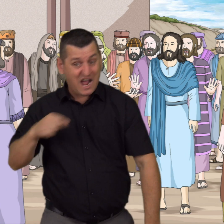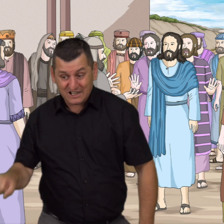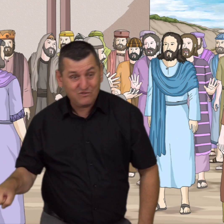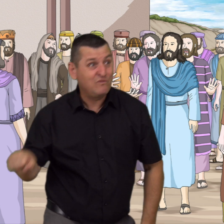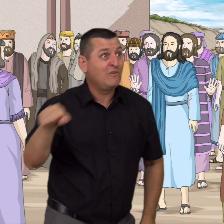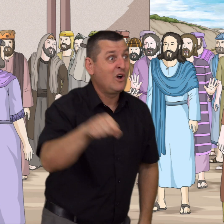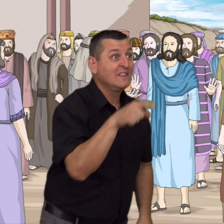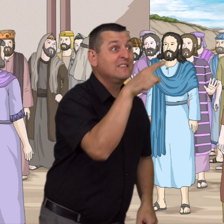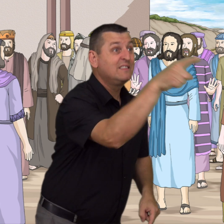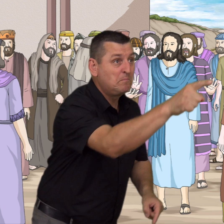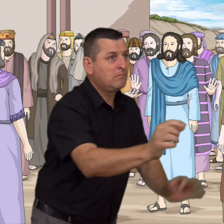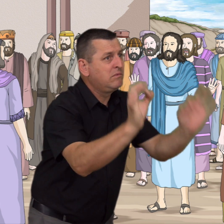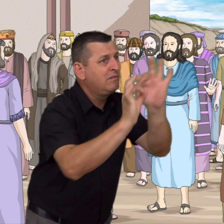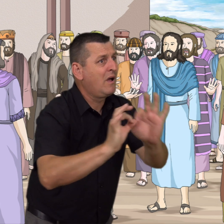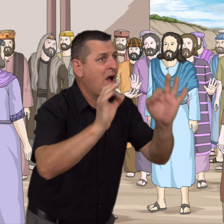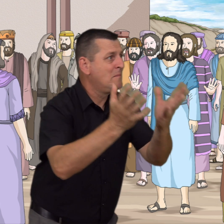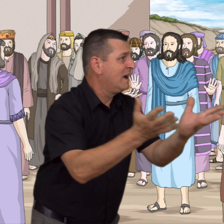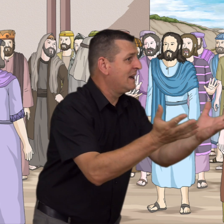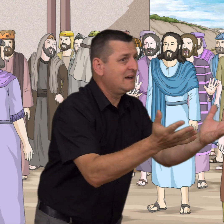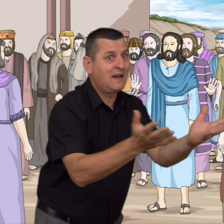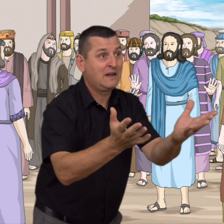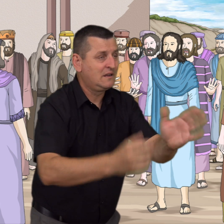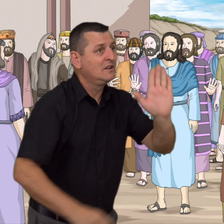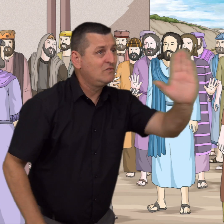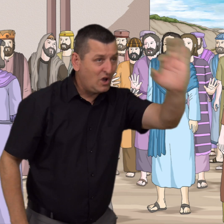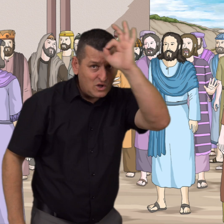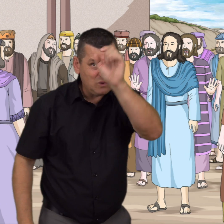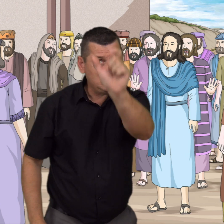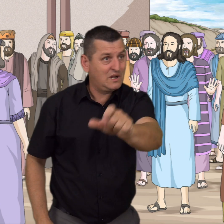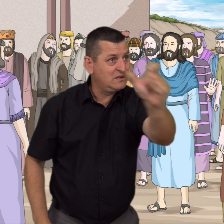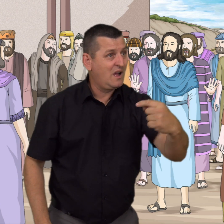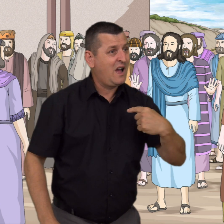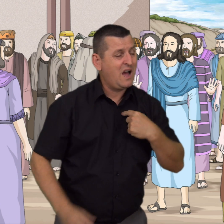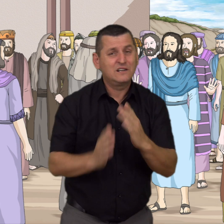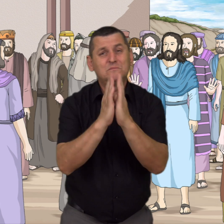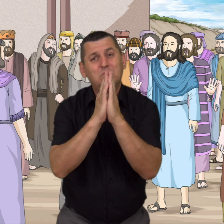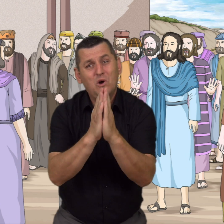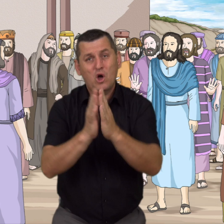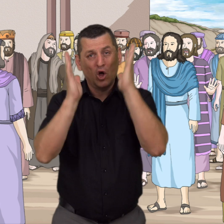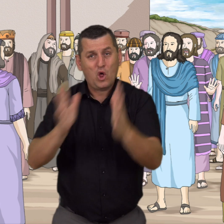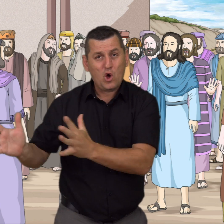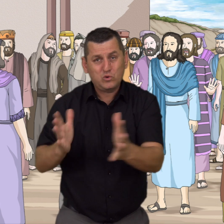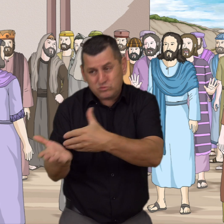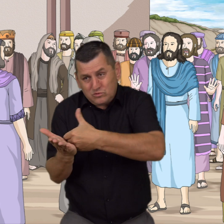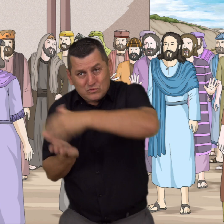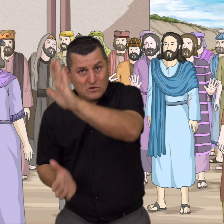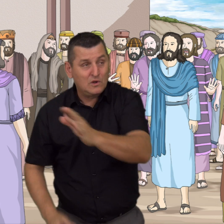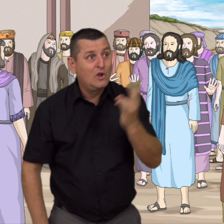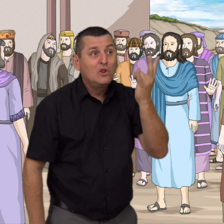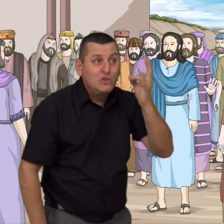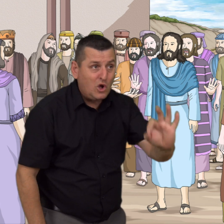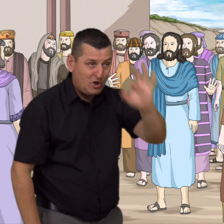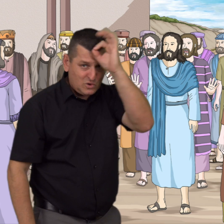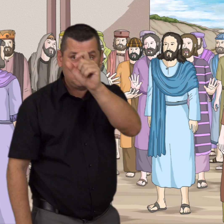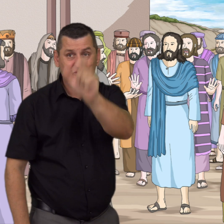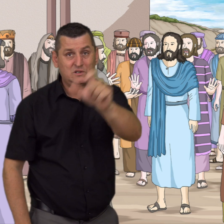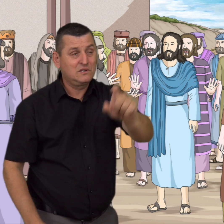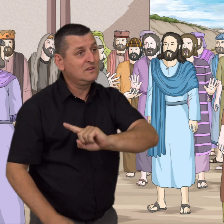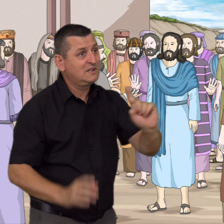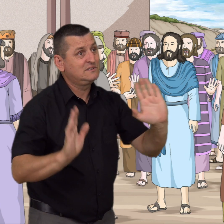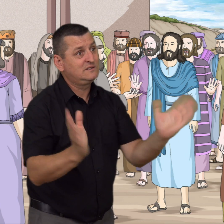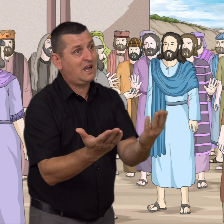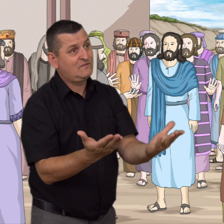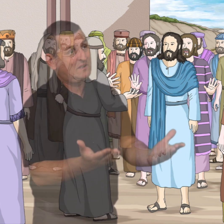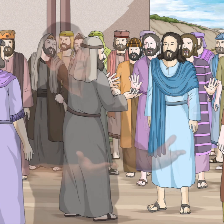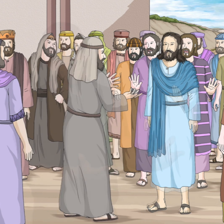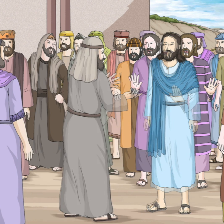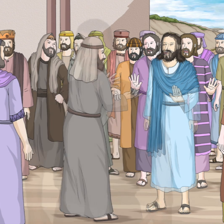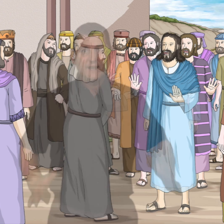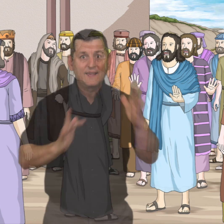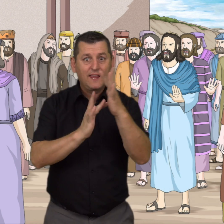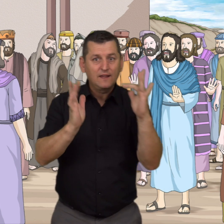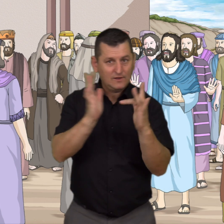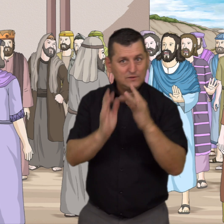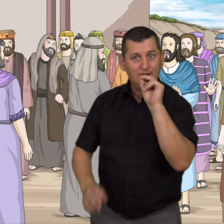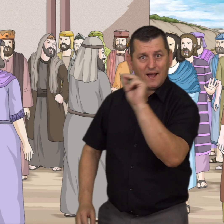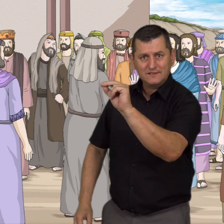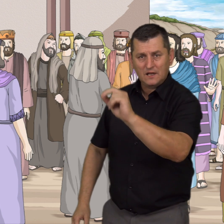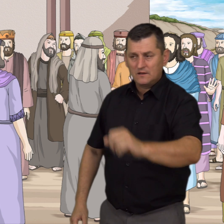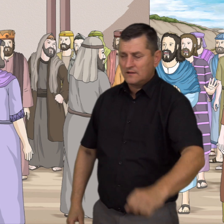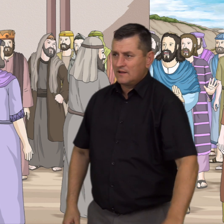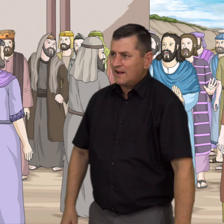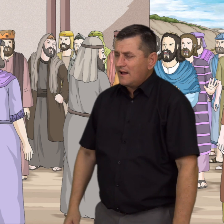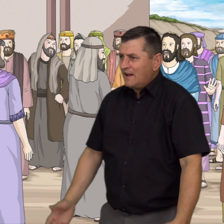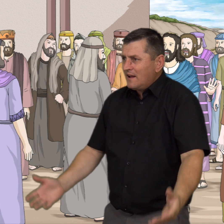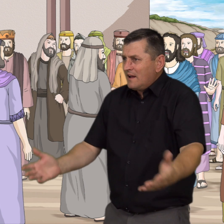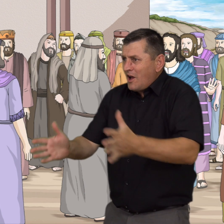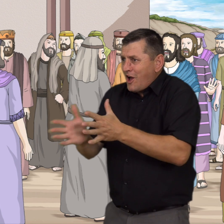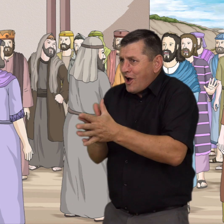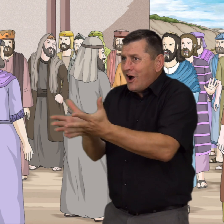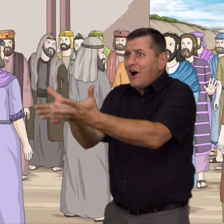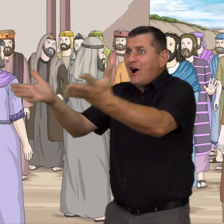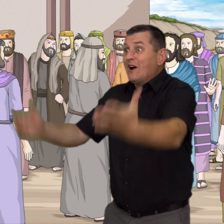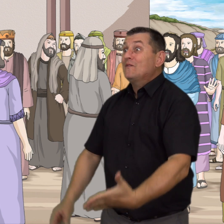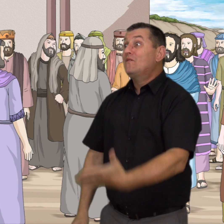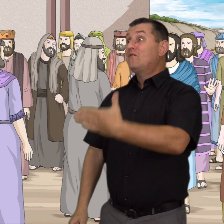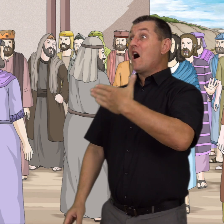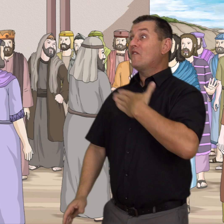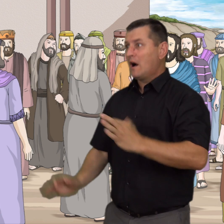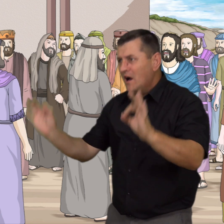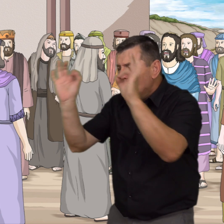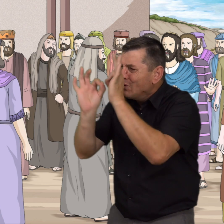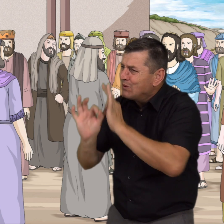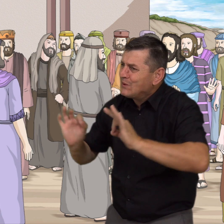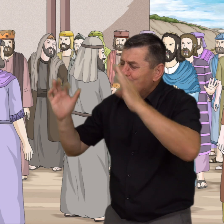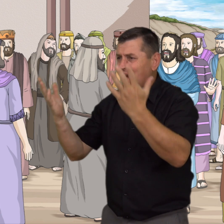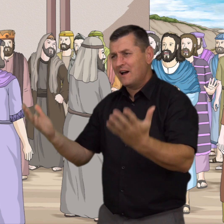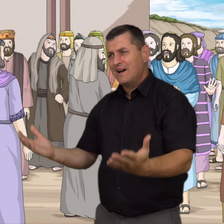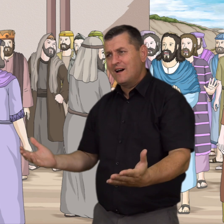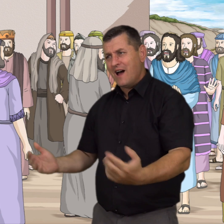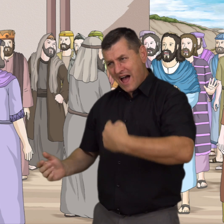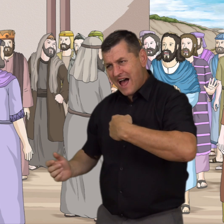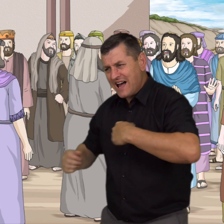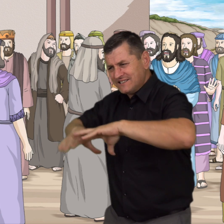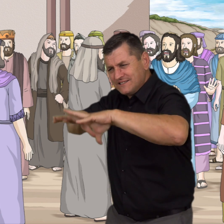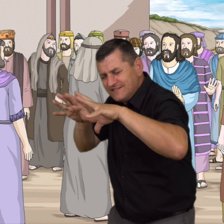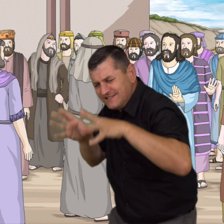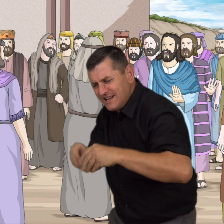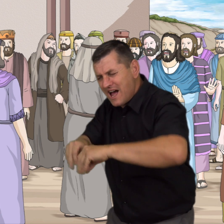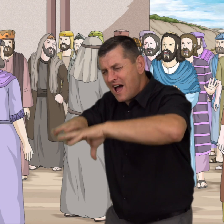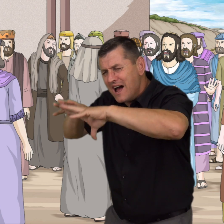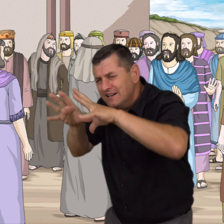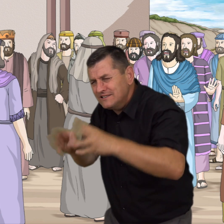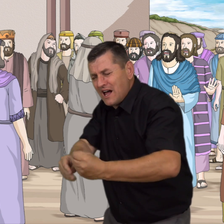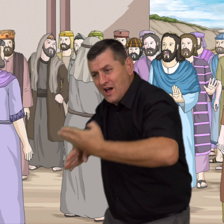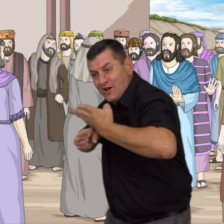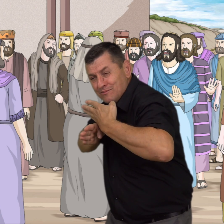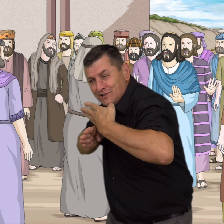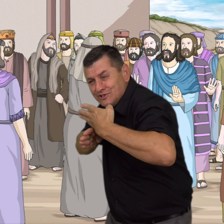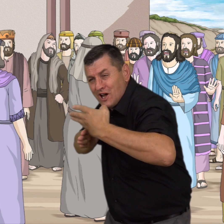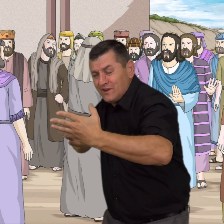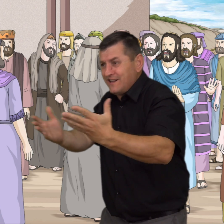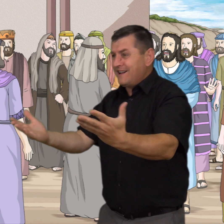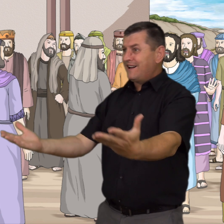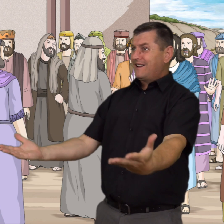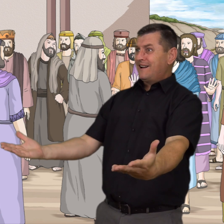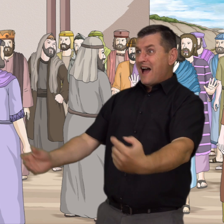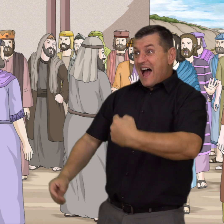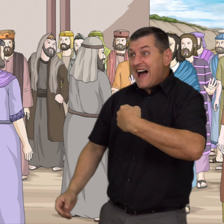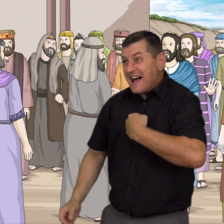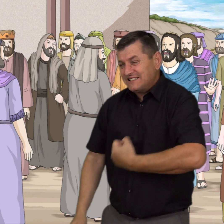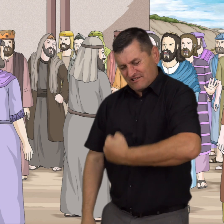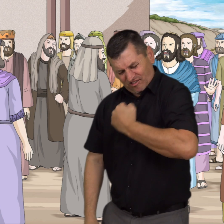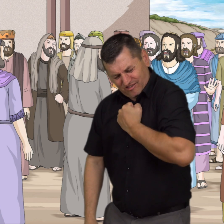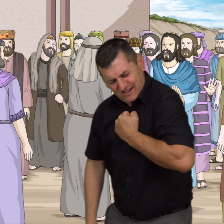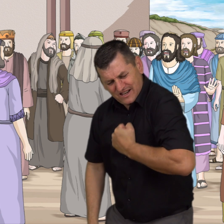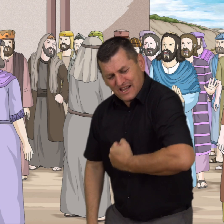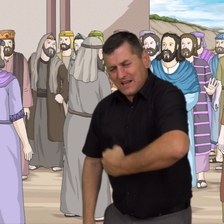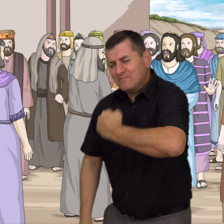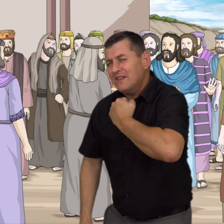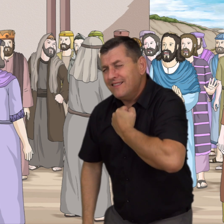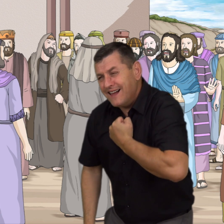He foams at the mouth, gnashes his teeth, and becomes rigid. I asked Your disciples to drive it out, but they were unable.”